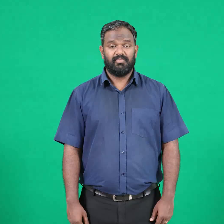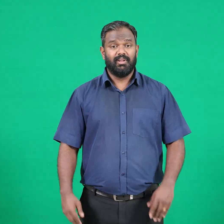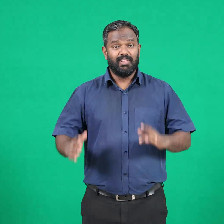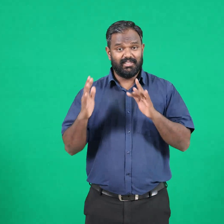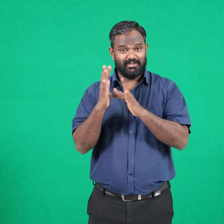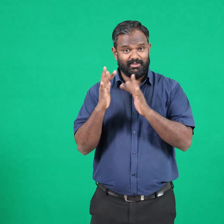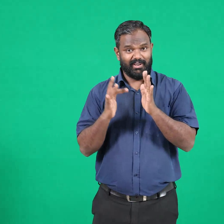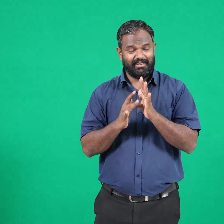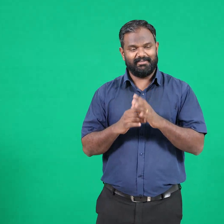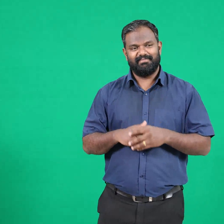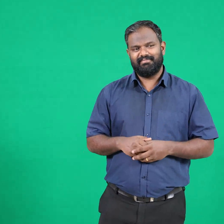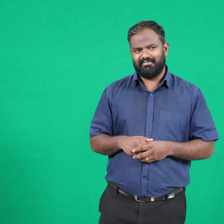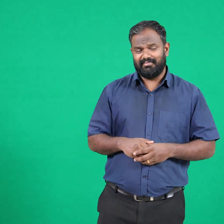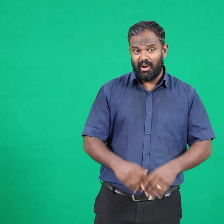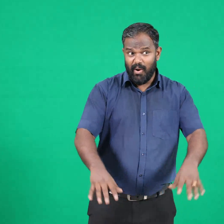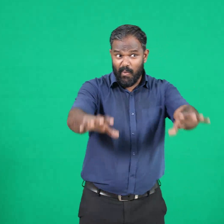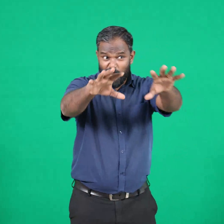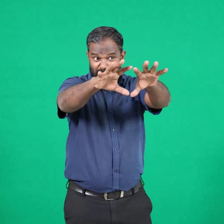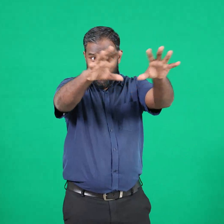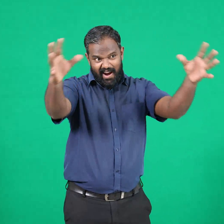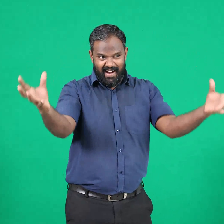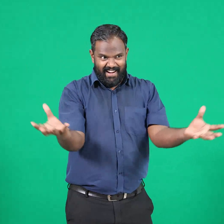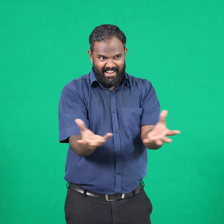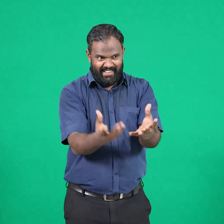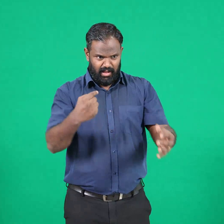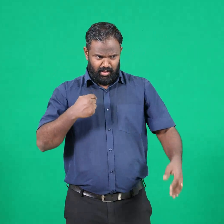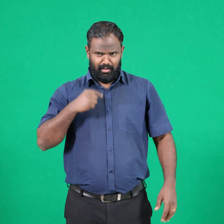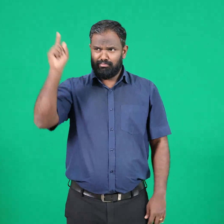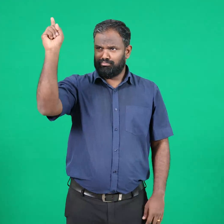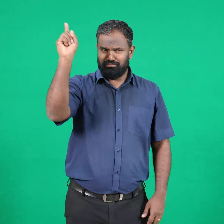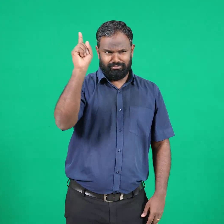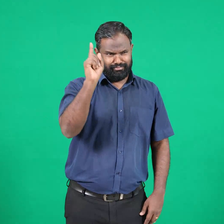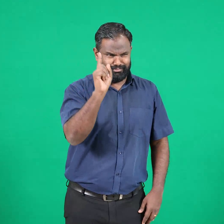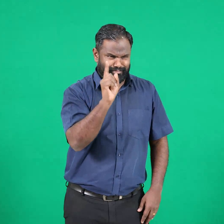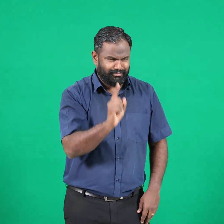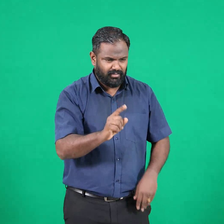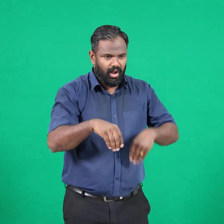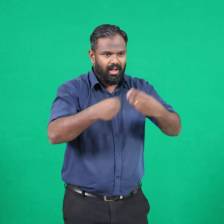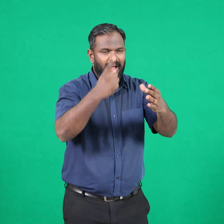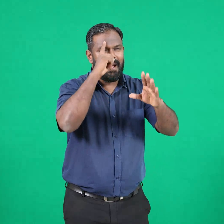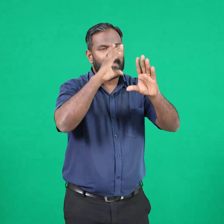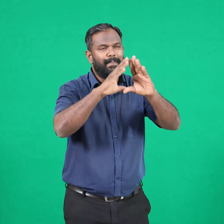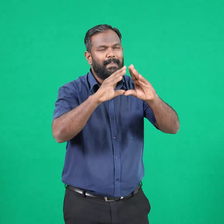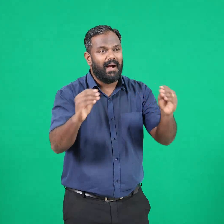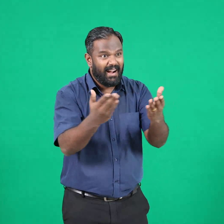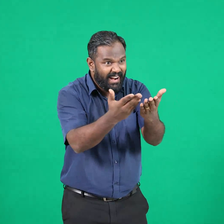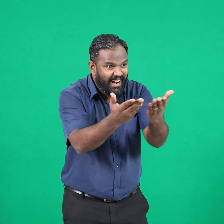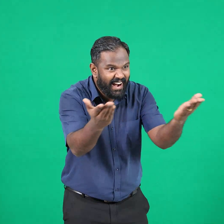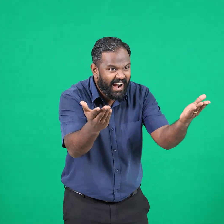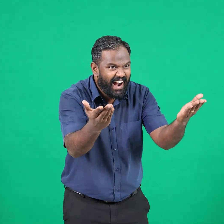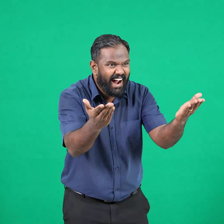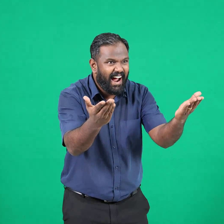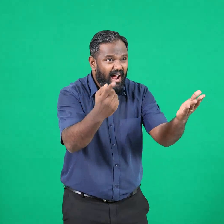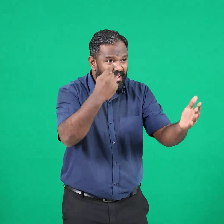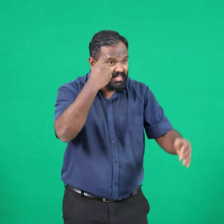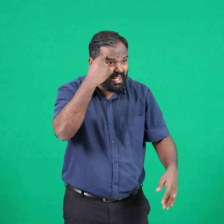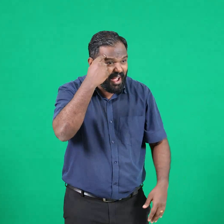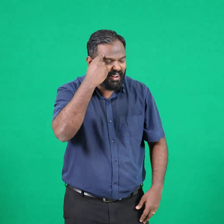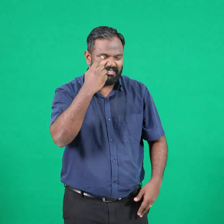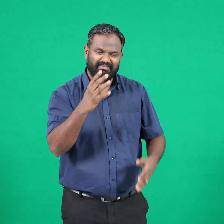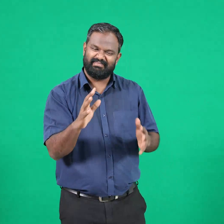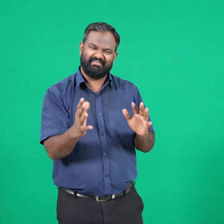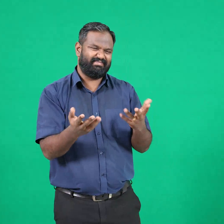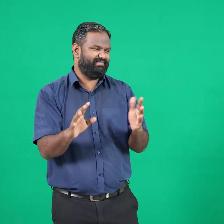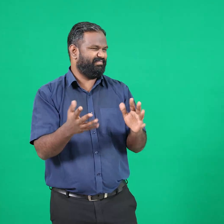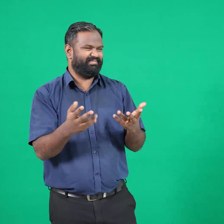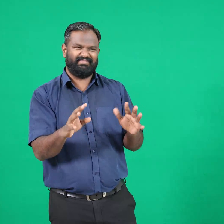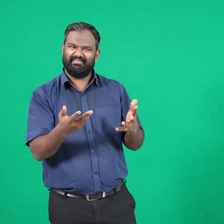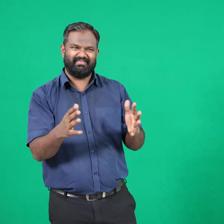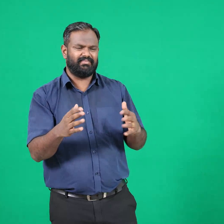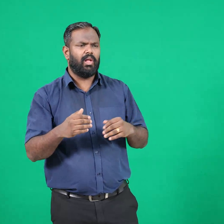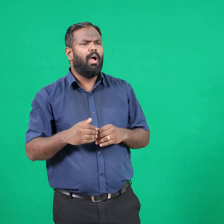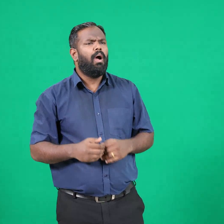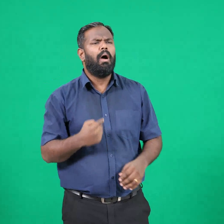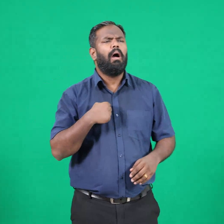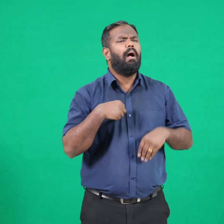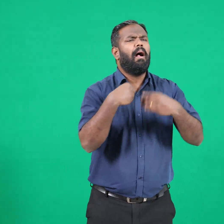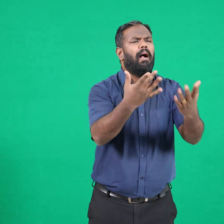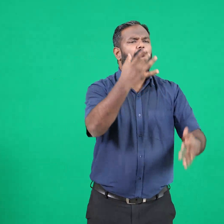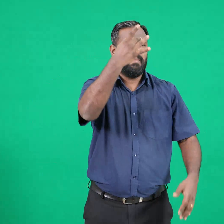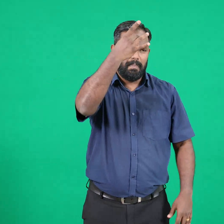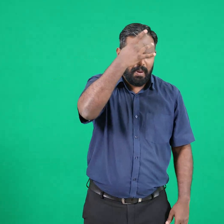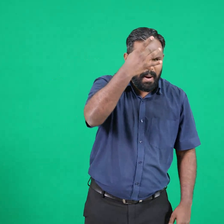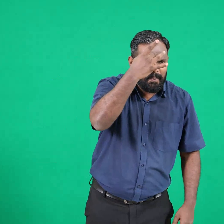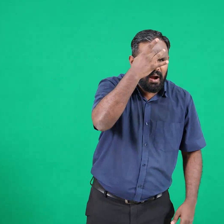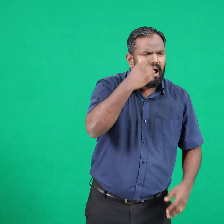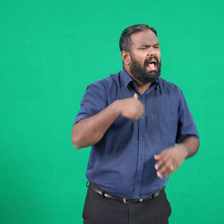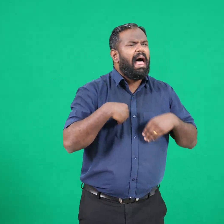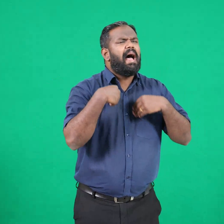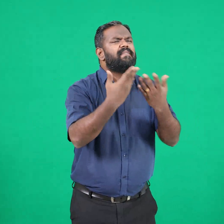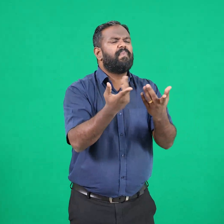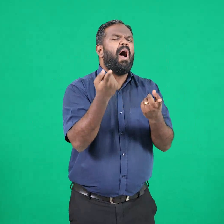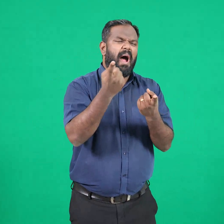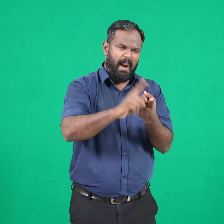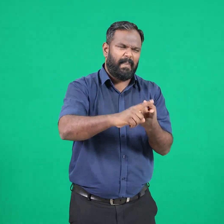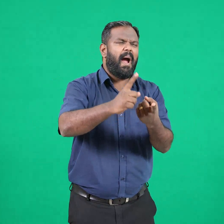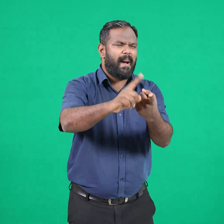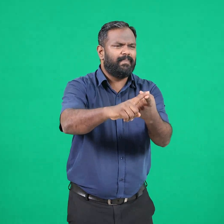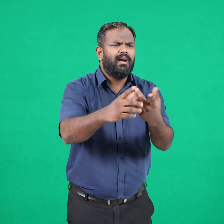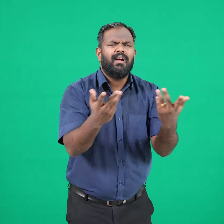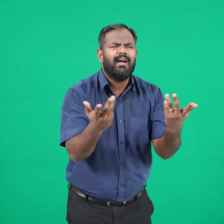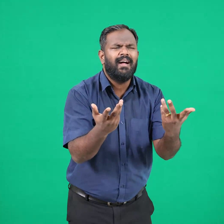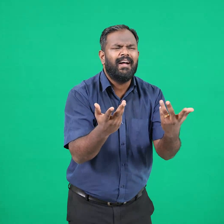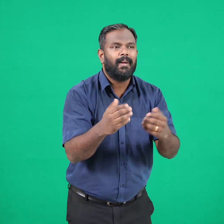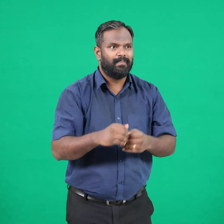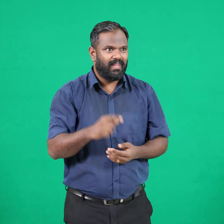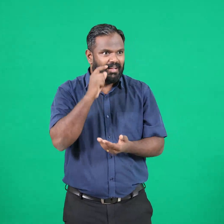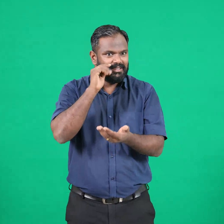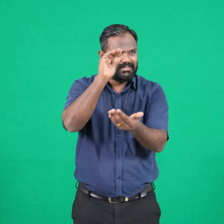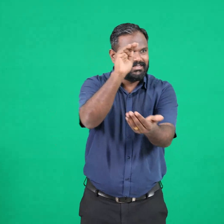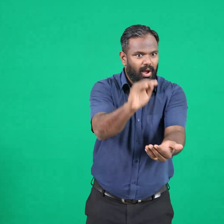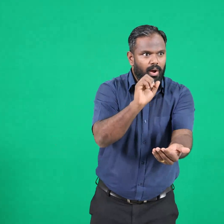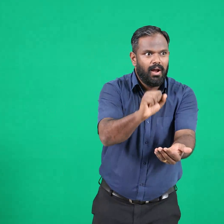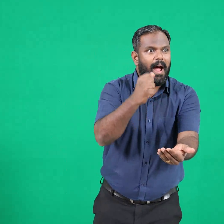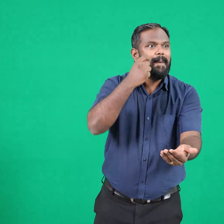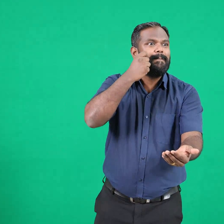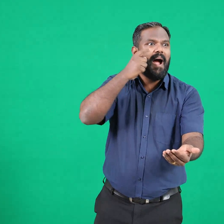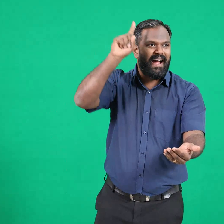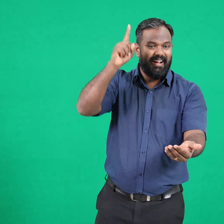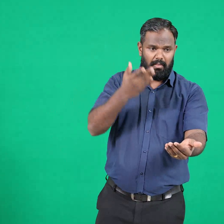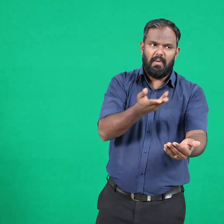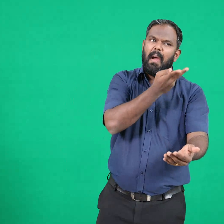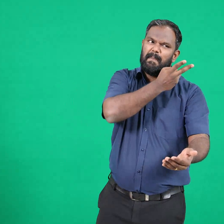Do not assume that I have come to bring peace to the earth; I have not come to bring peace, but a sword.